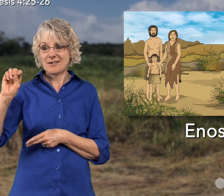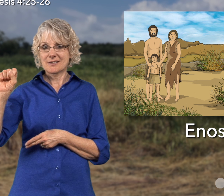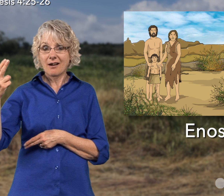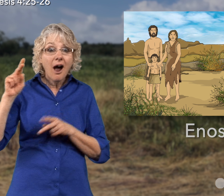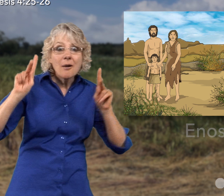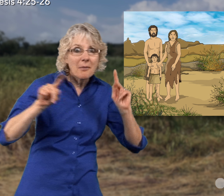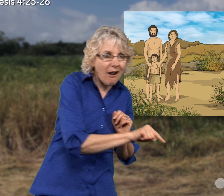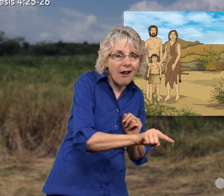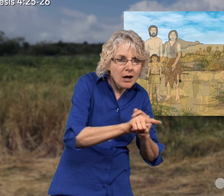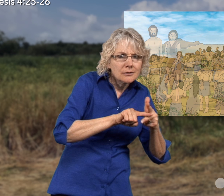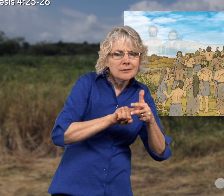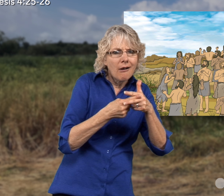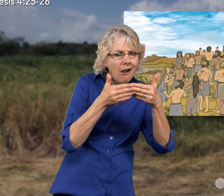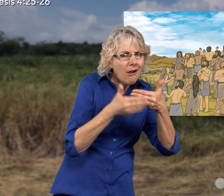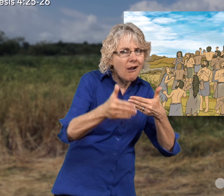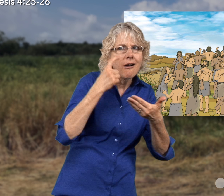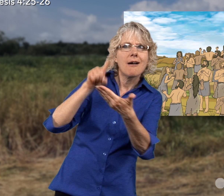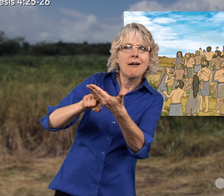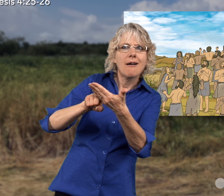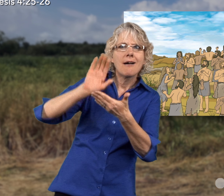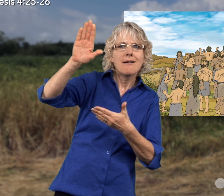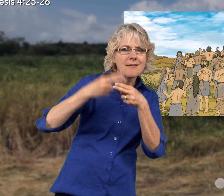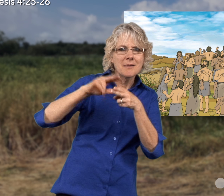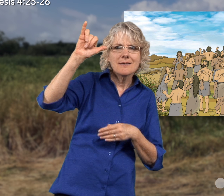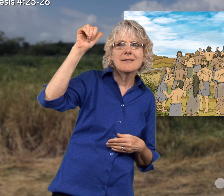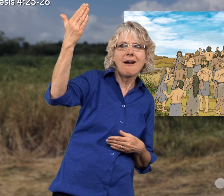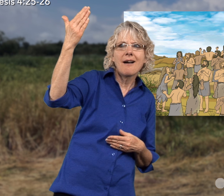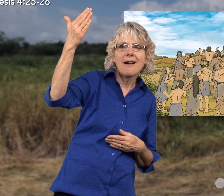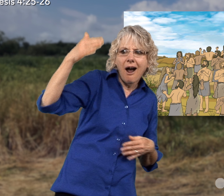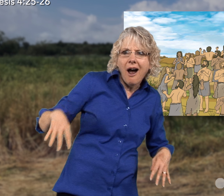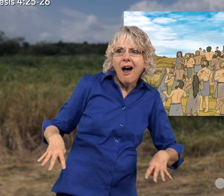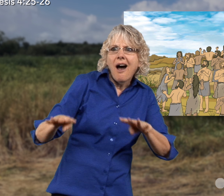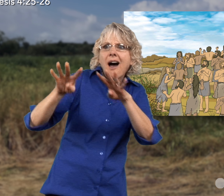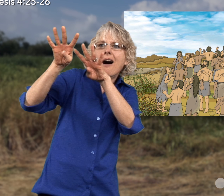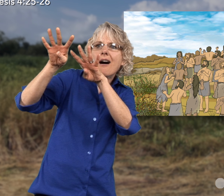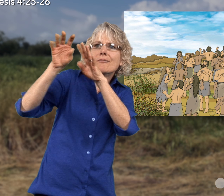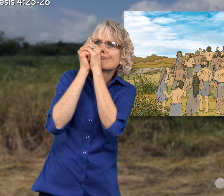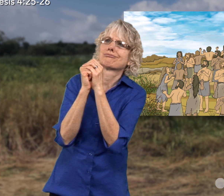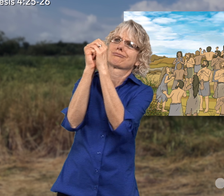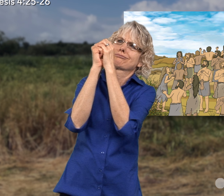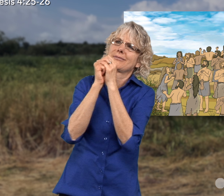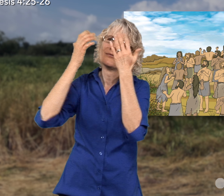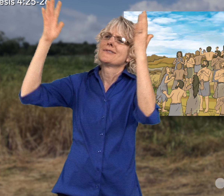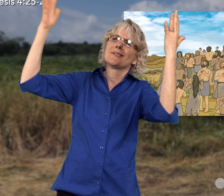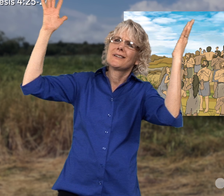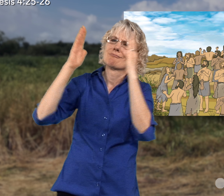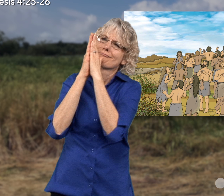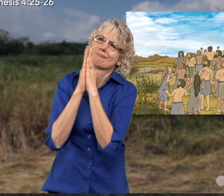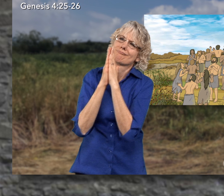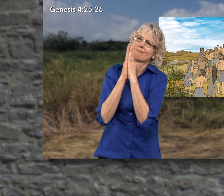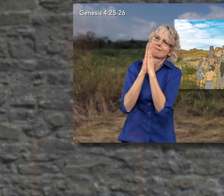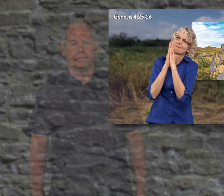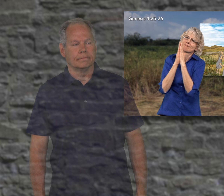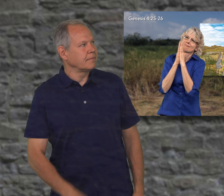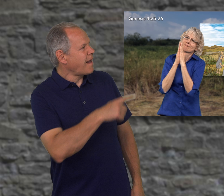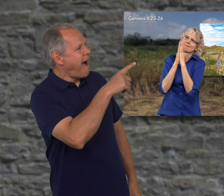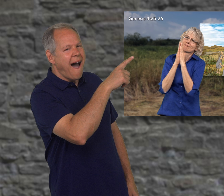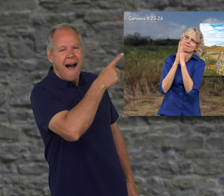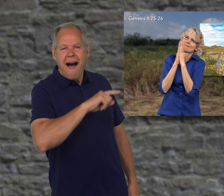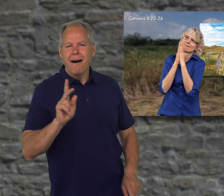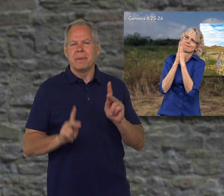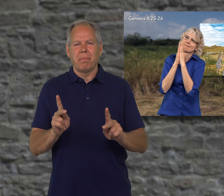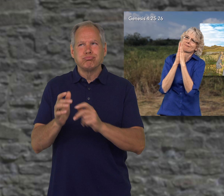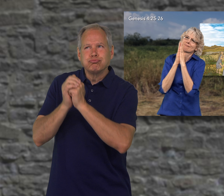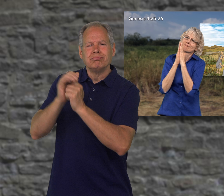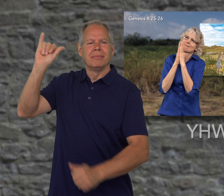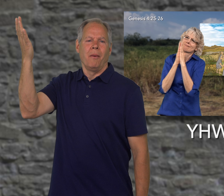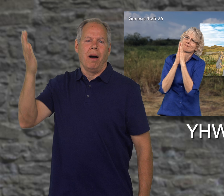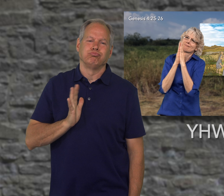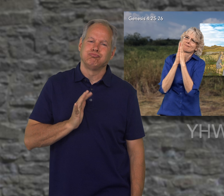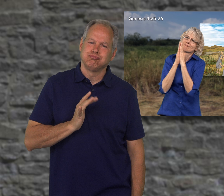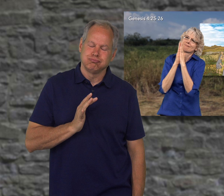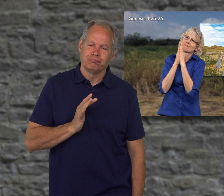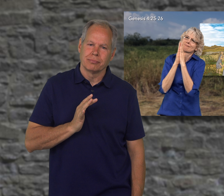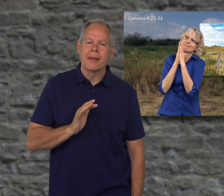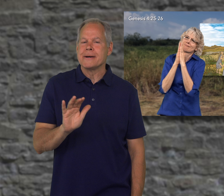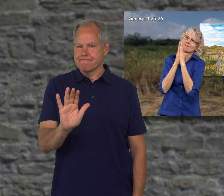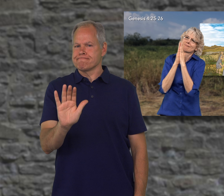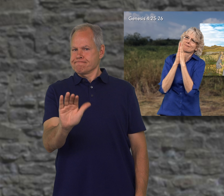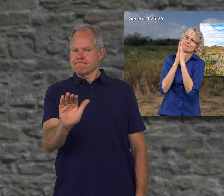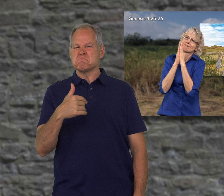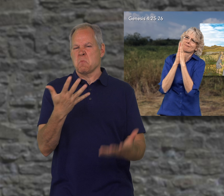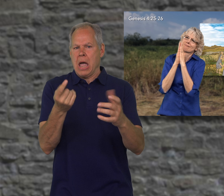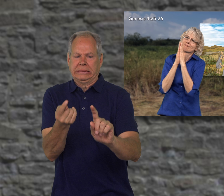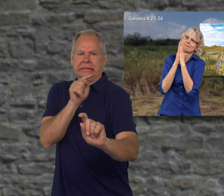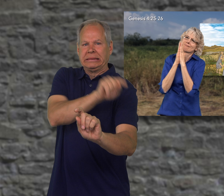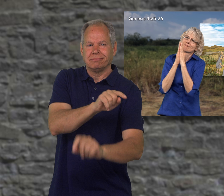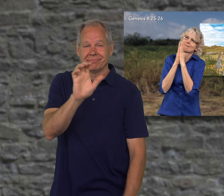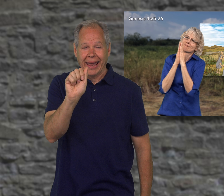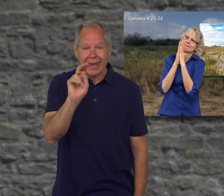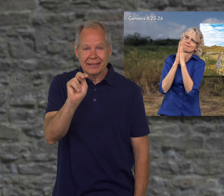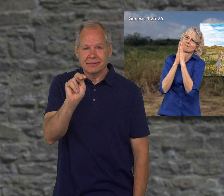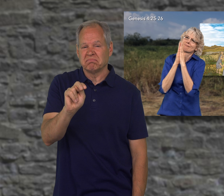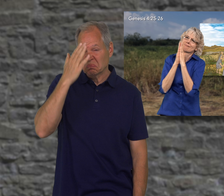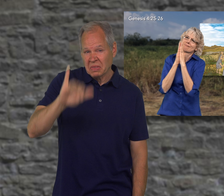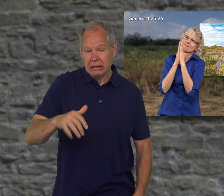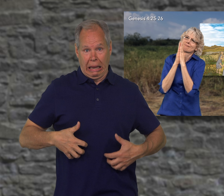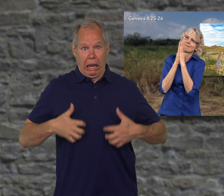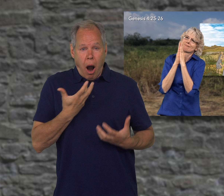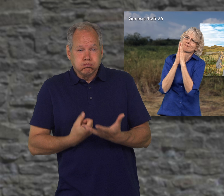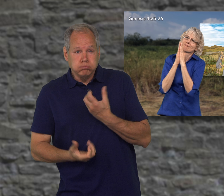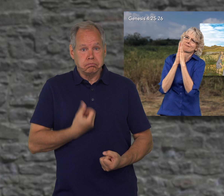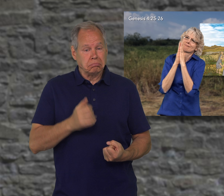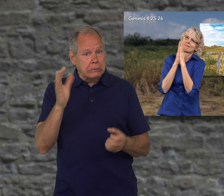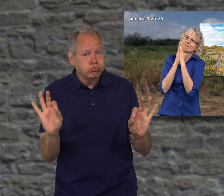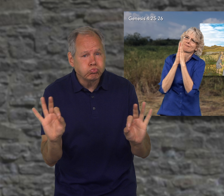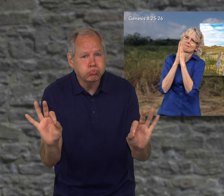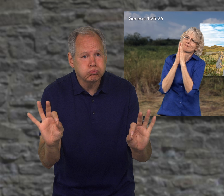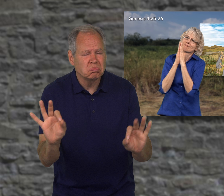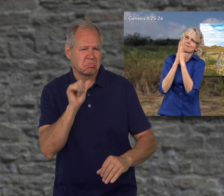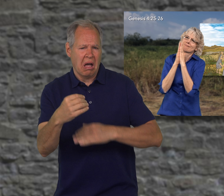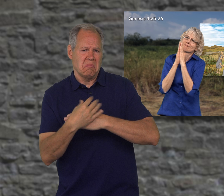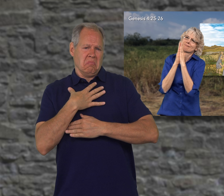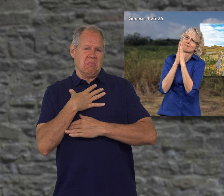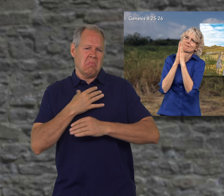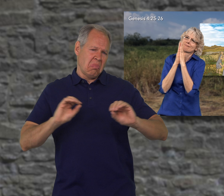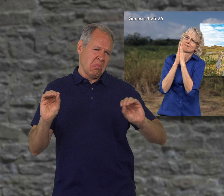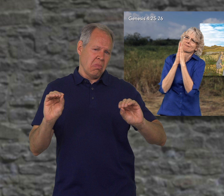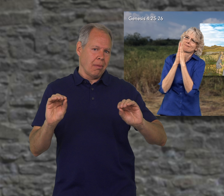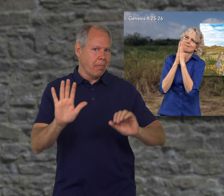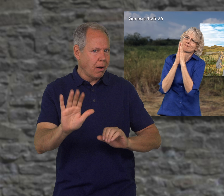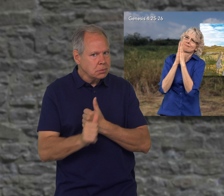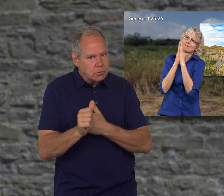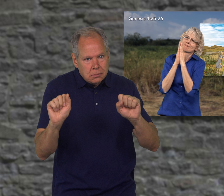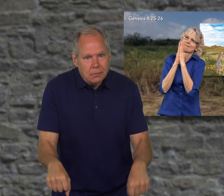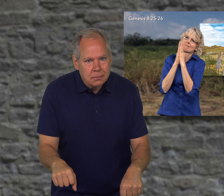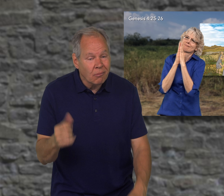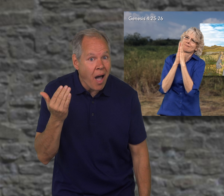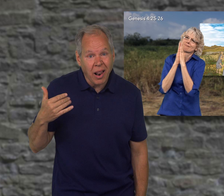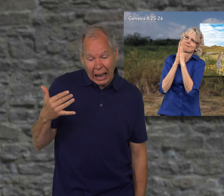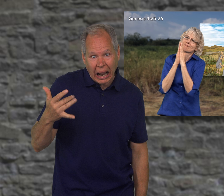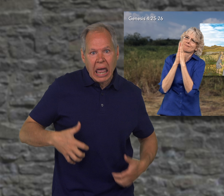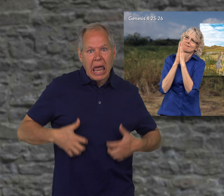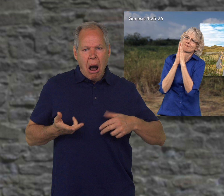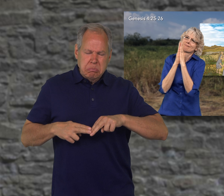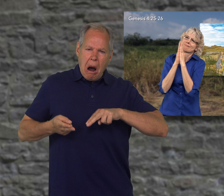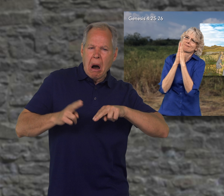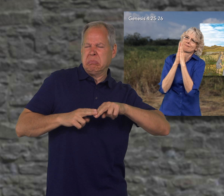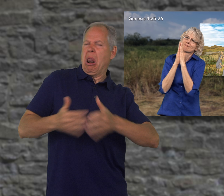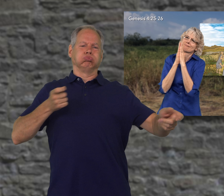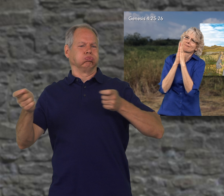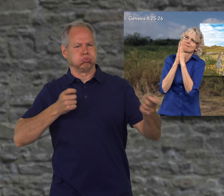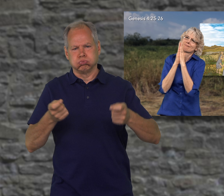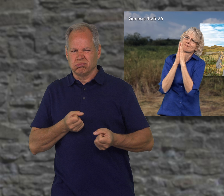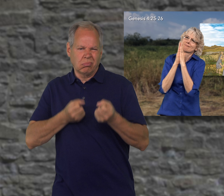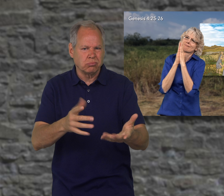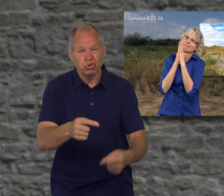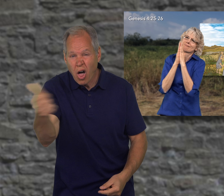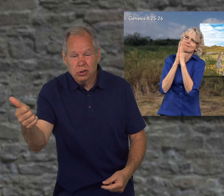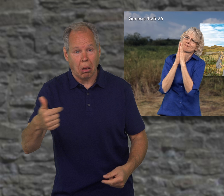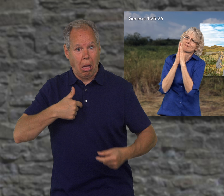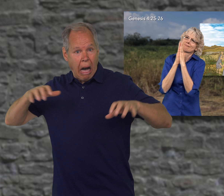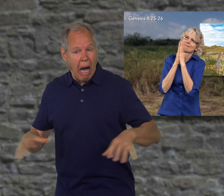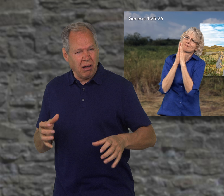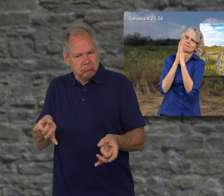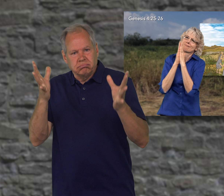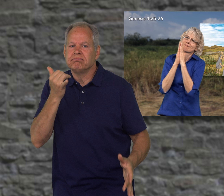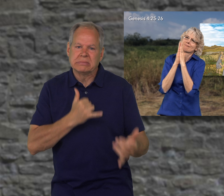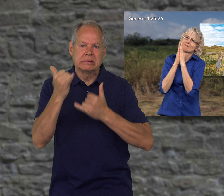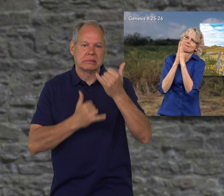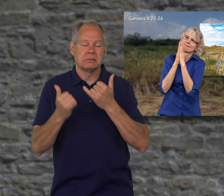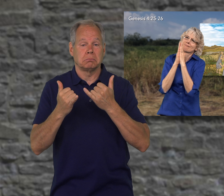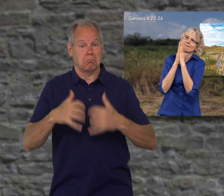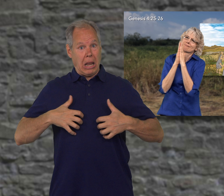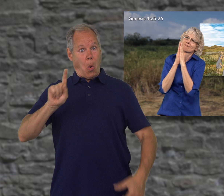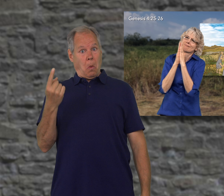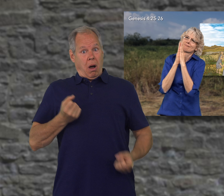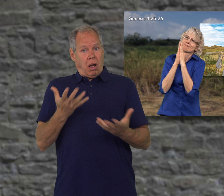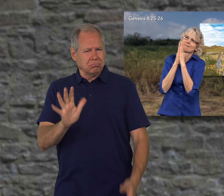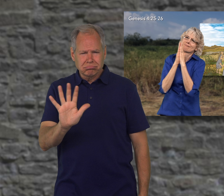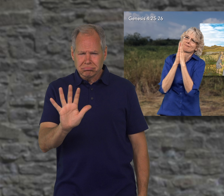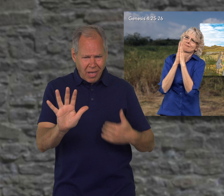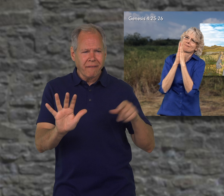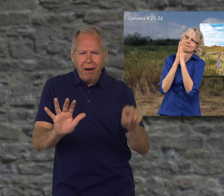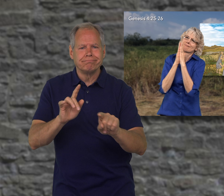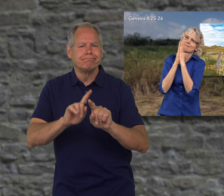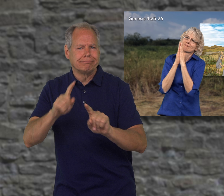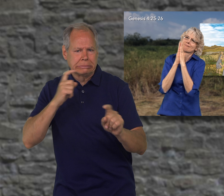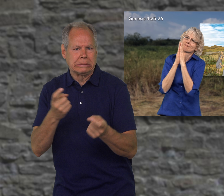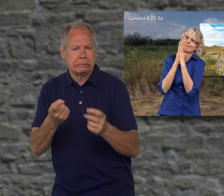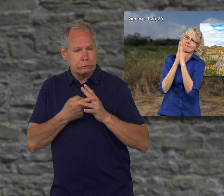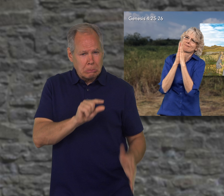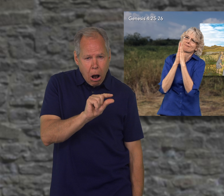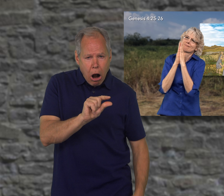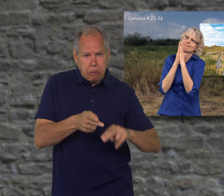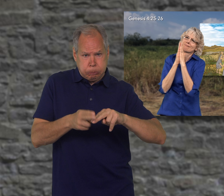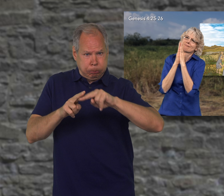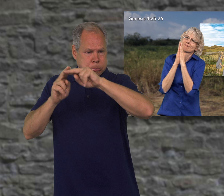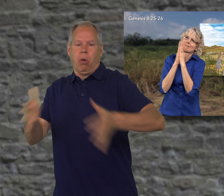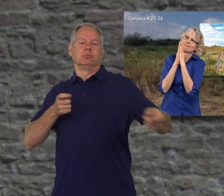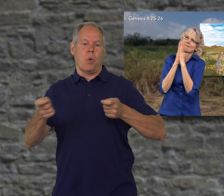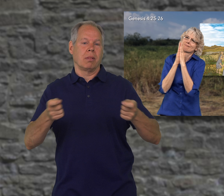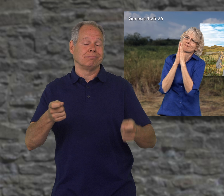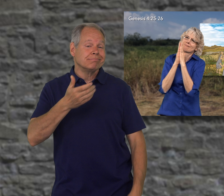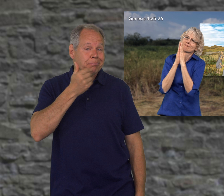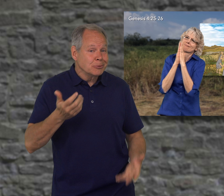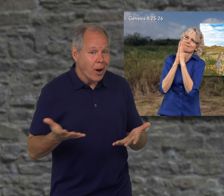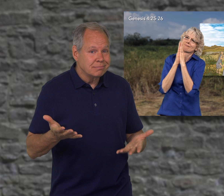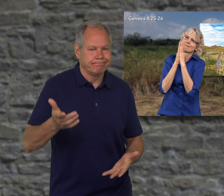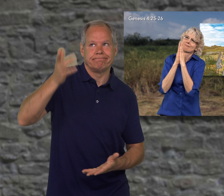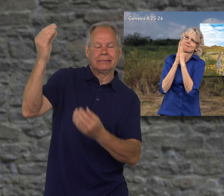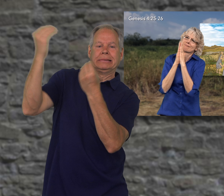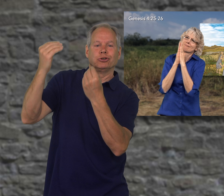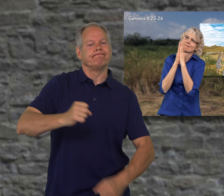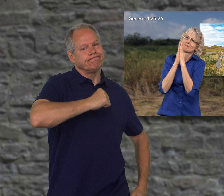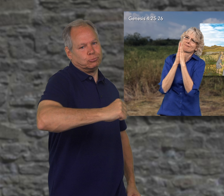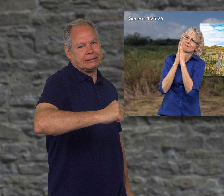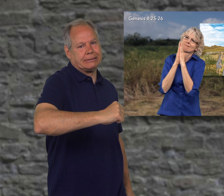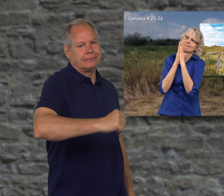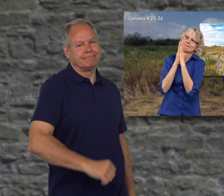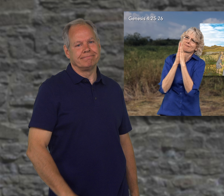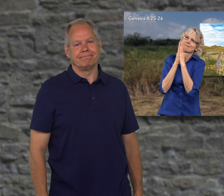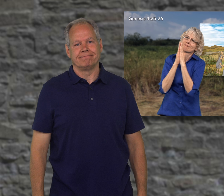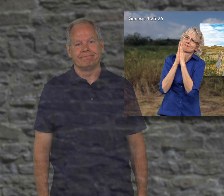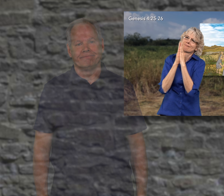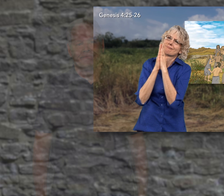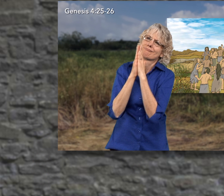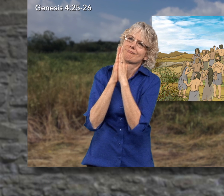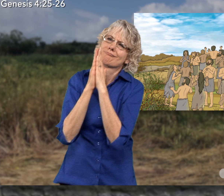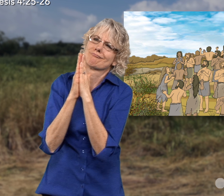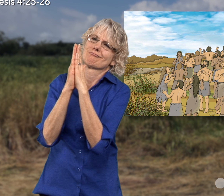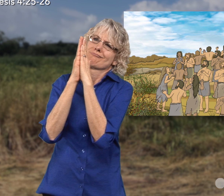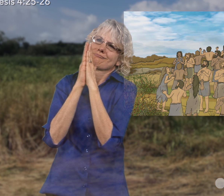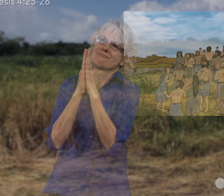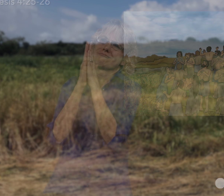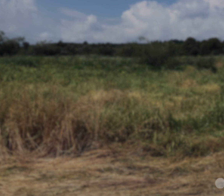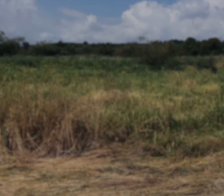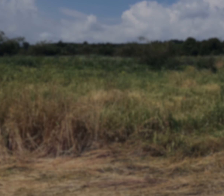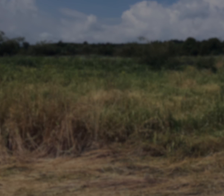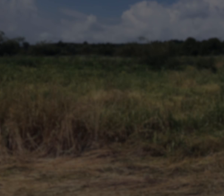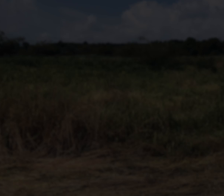At that time men began to call upon the name of the LORD.